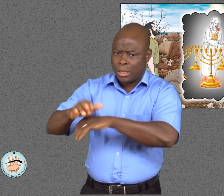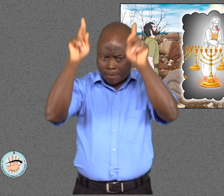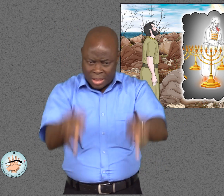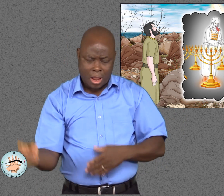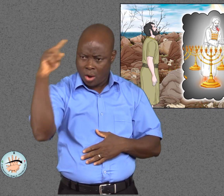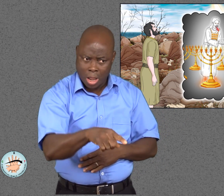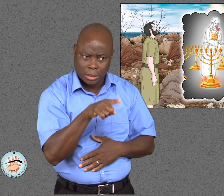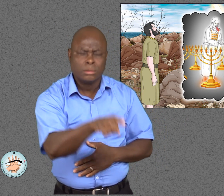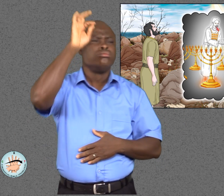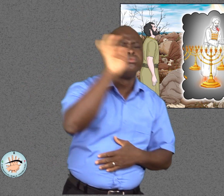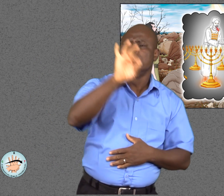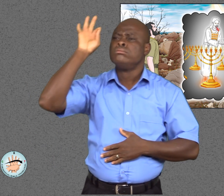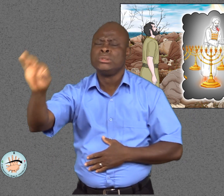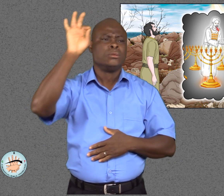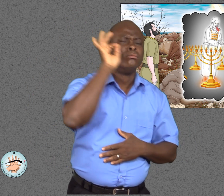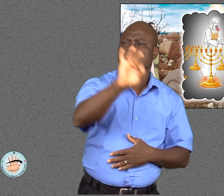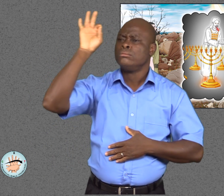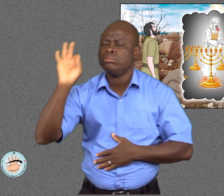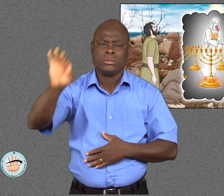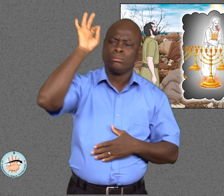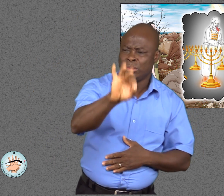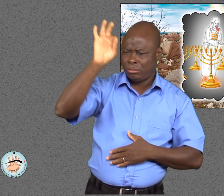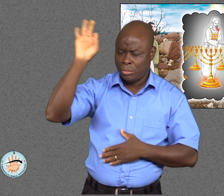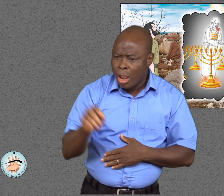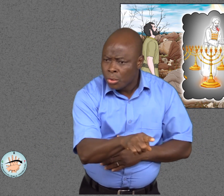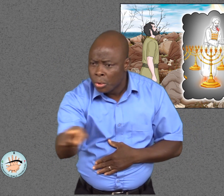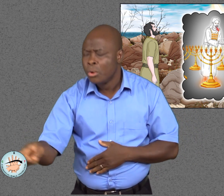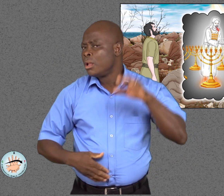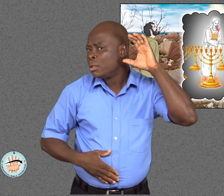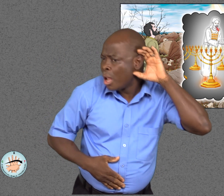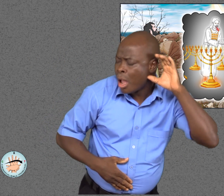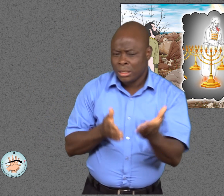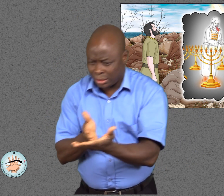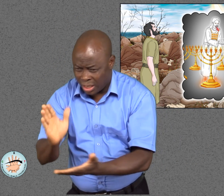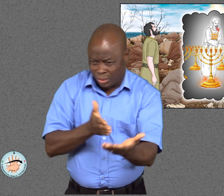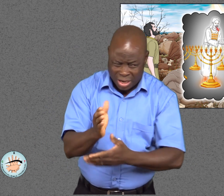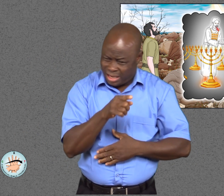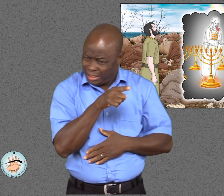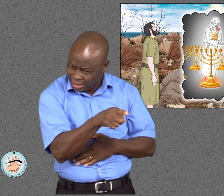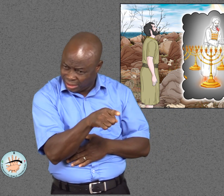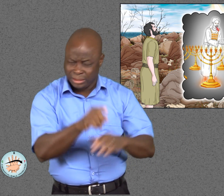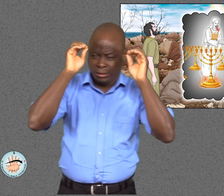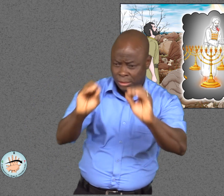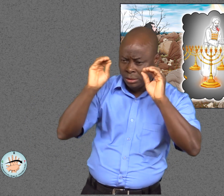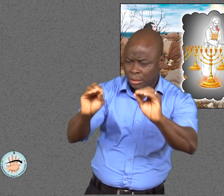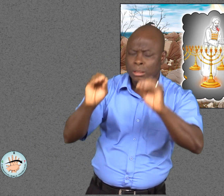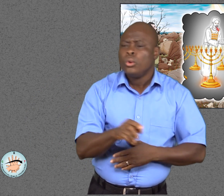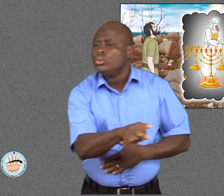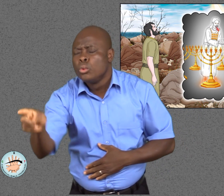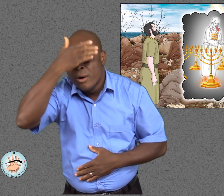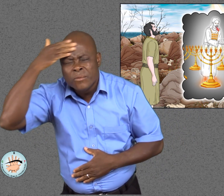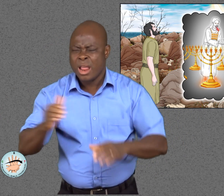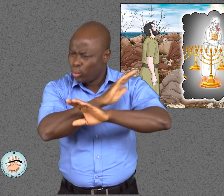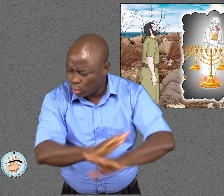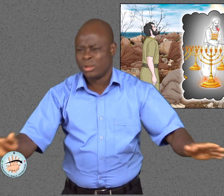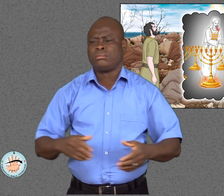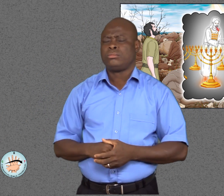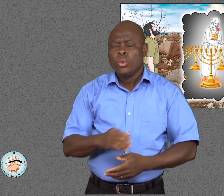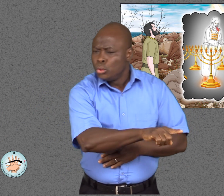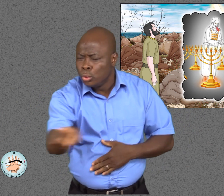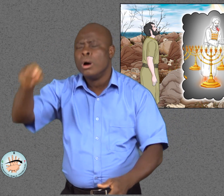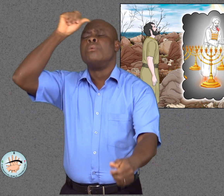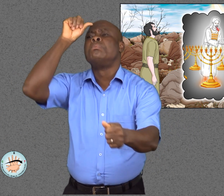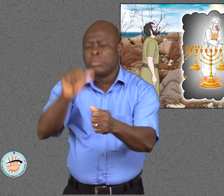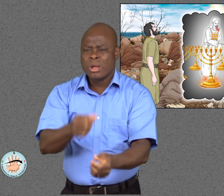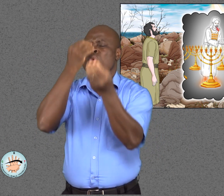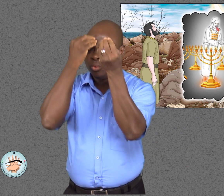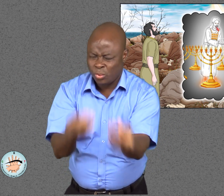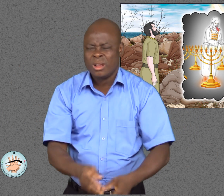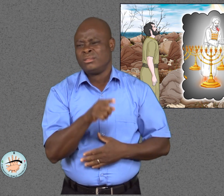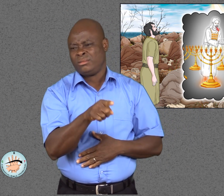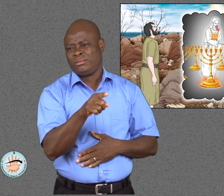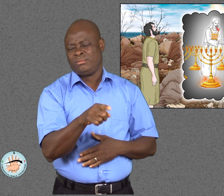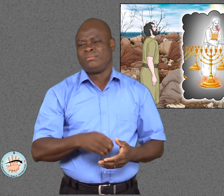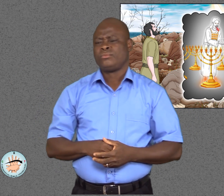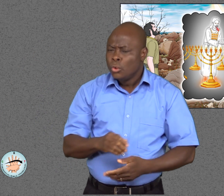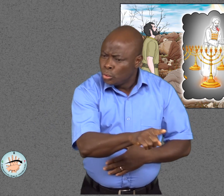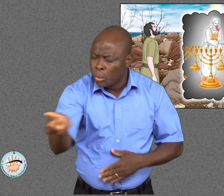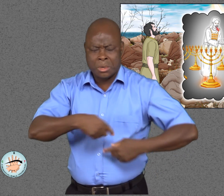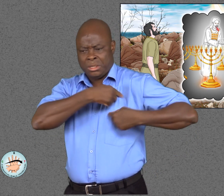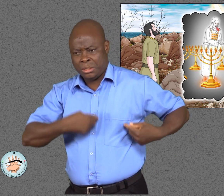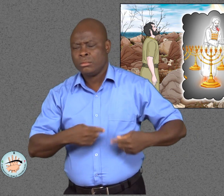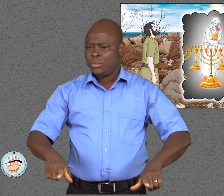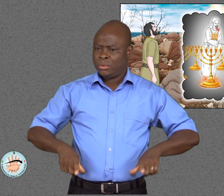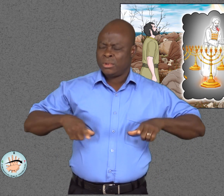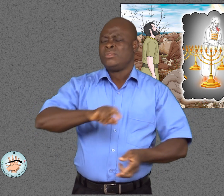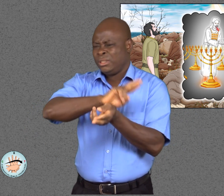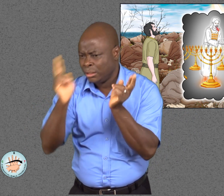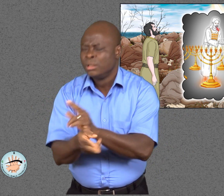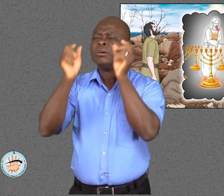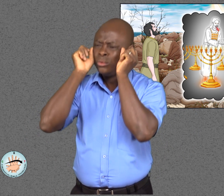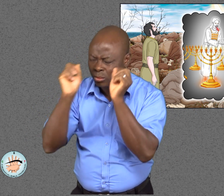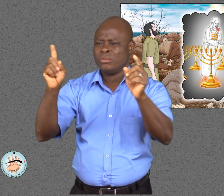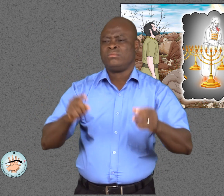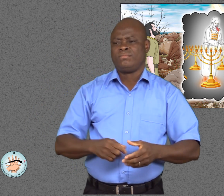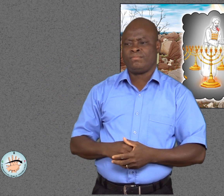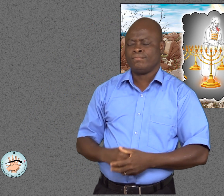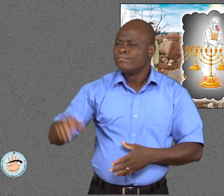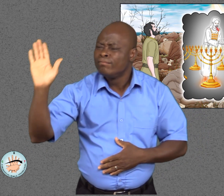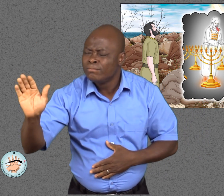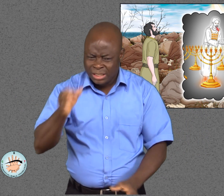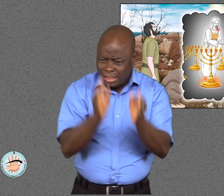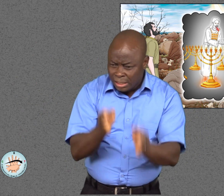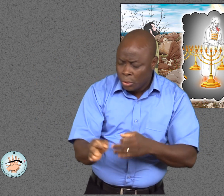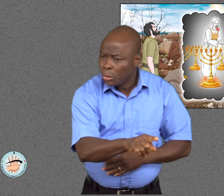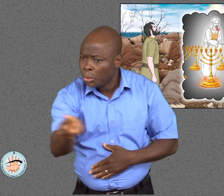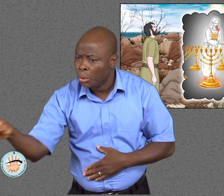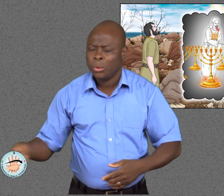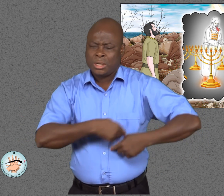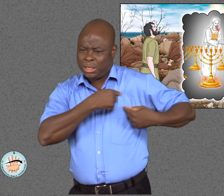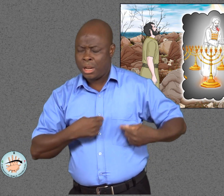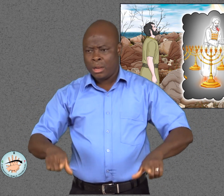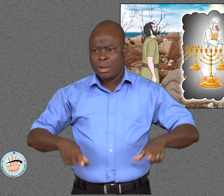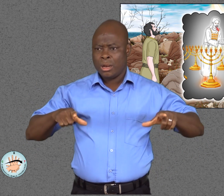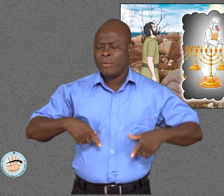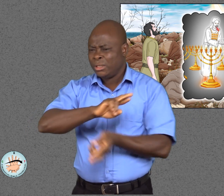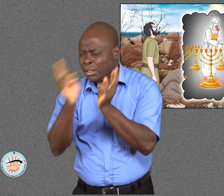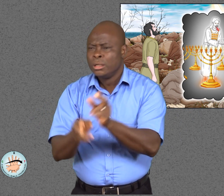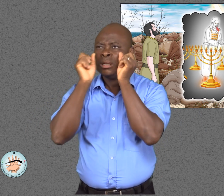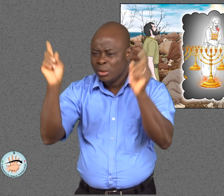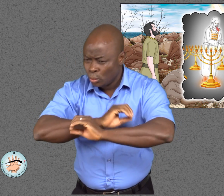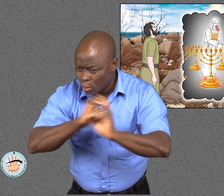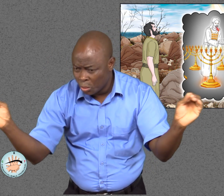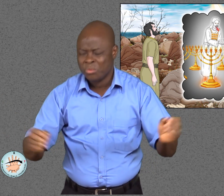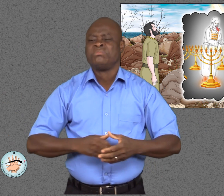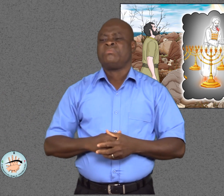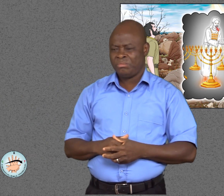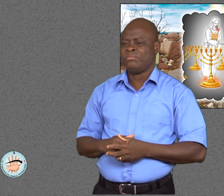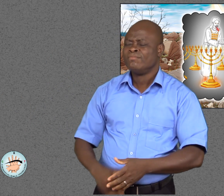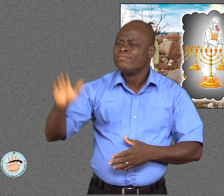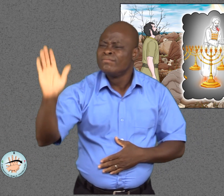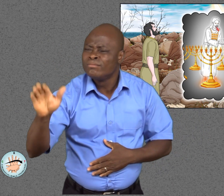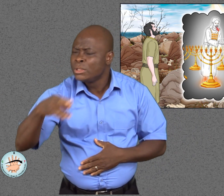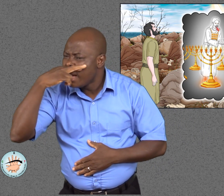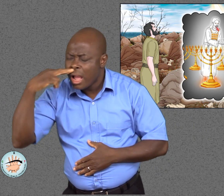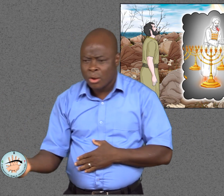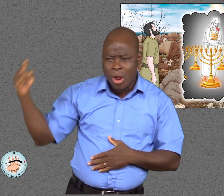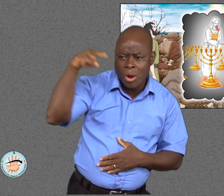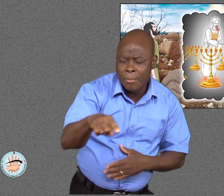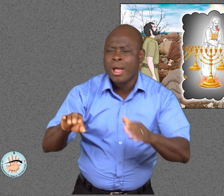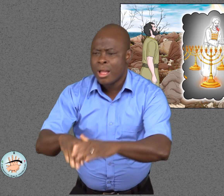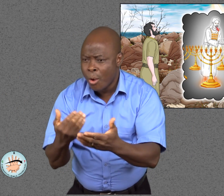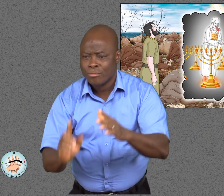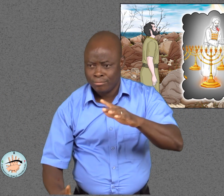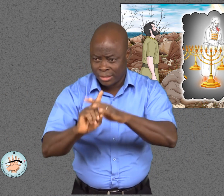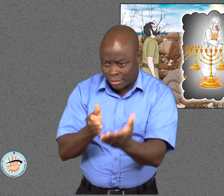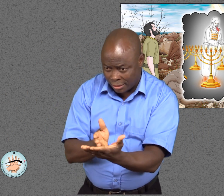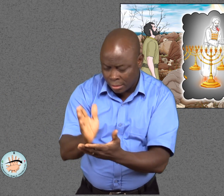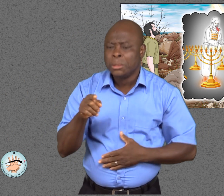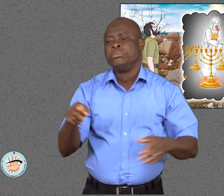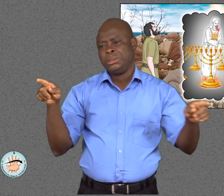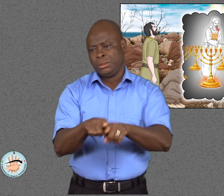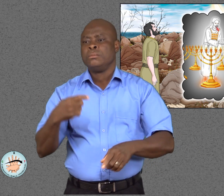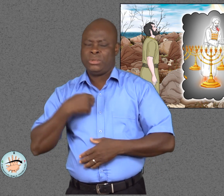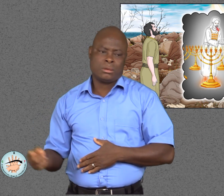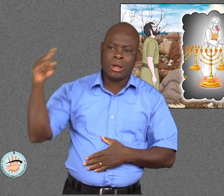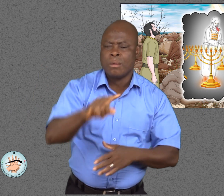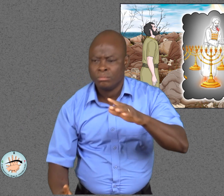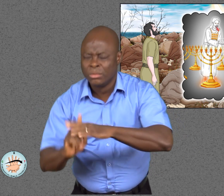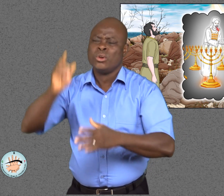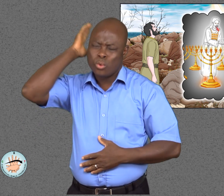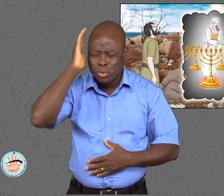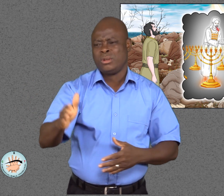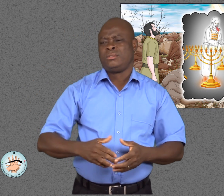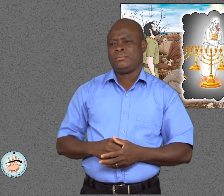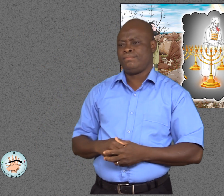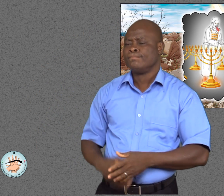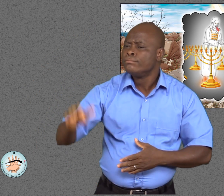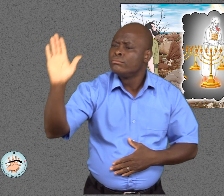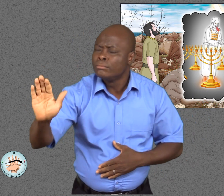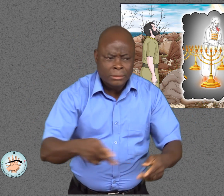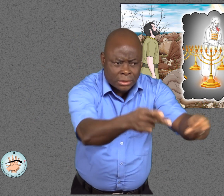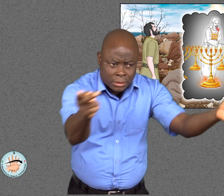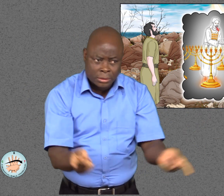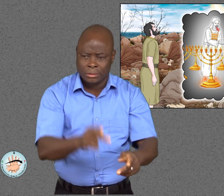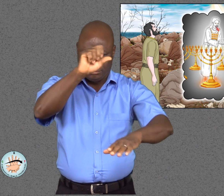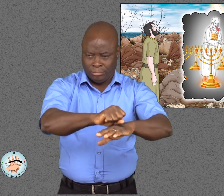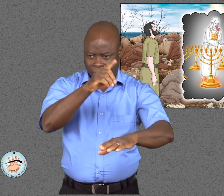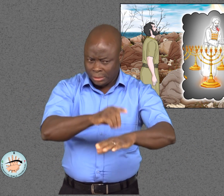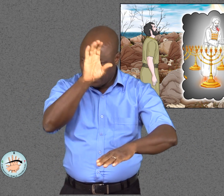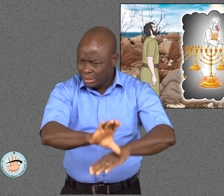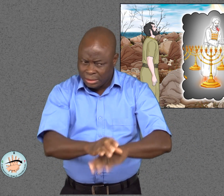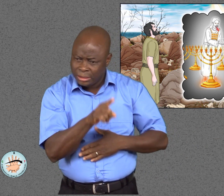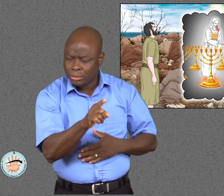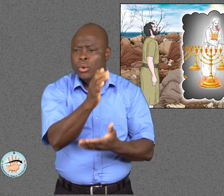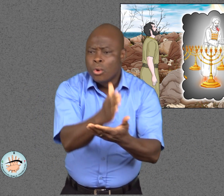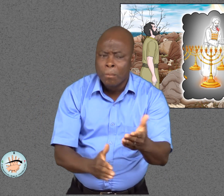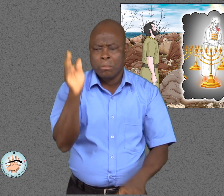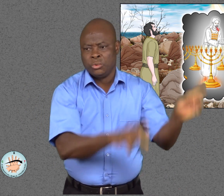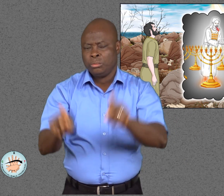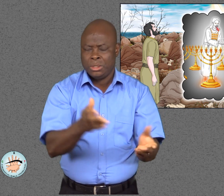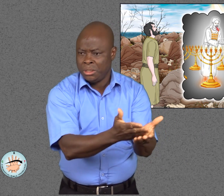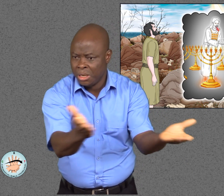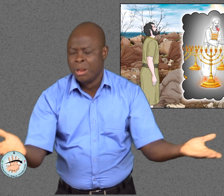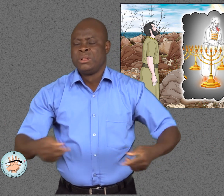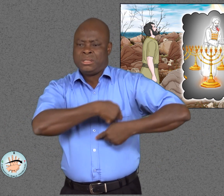If you do not wake up, I will come like a thief, and you will not know the hour when I will come upon you.